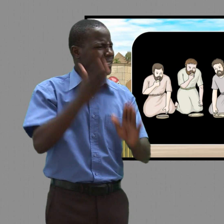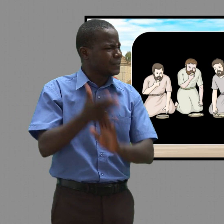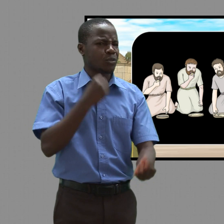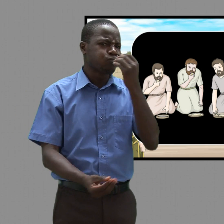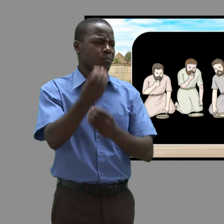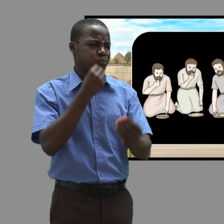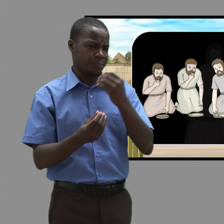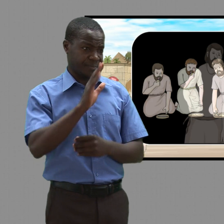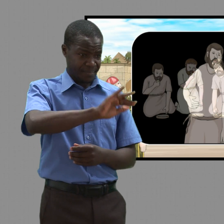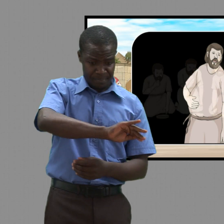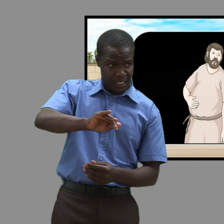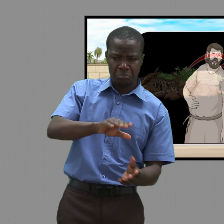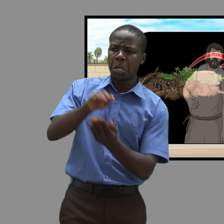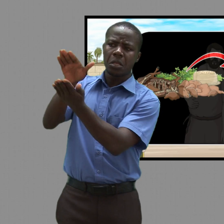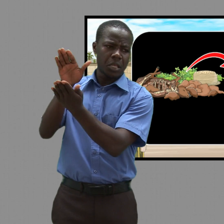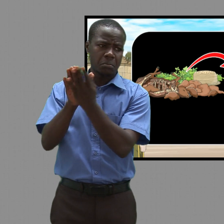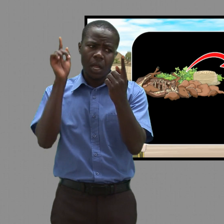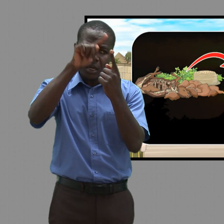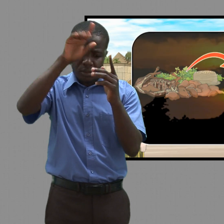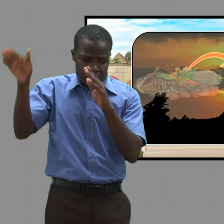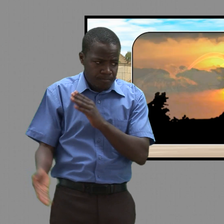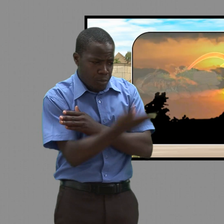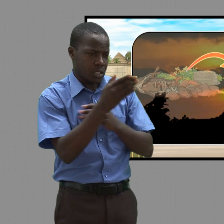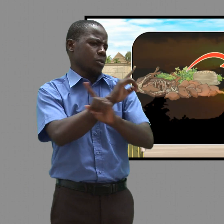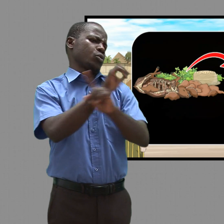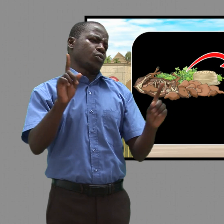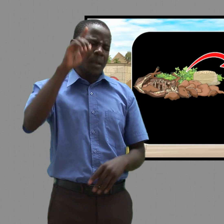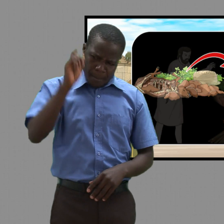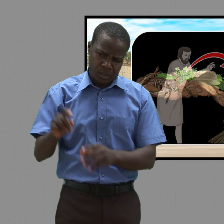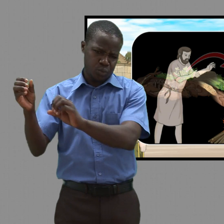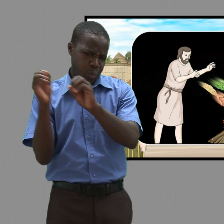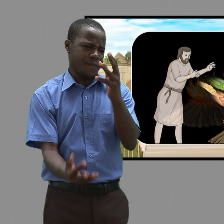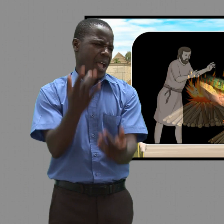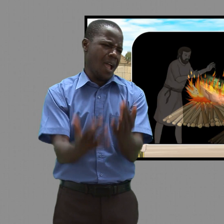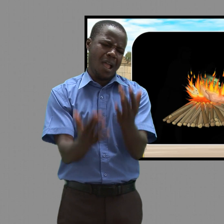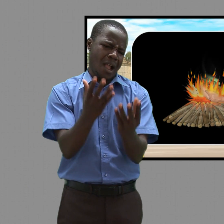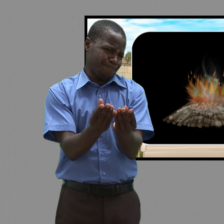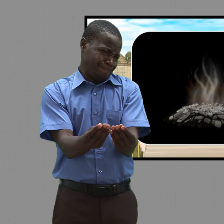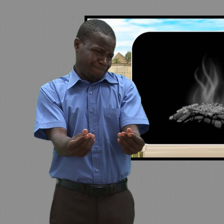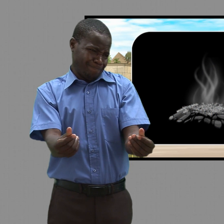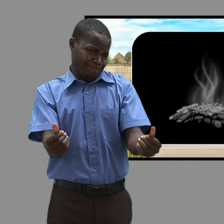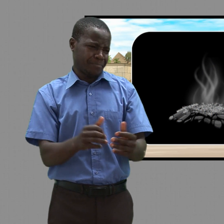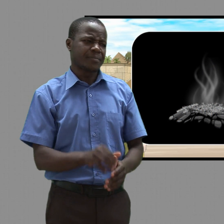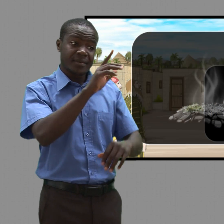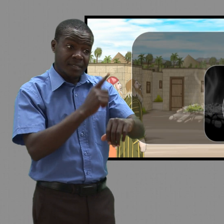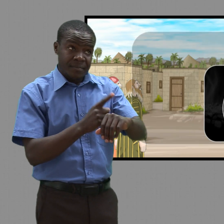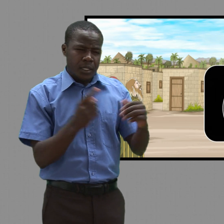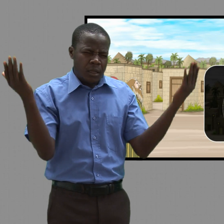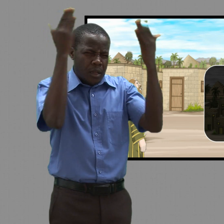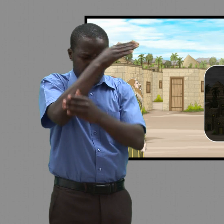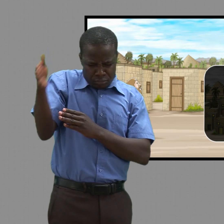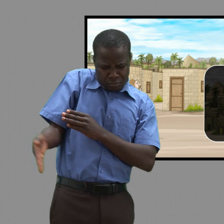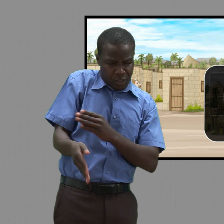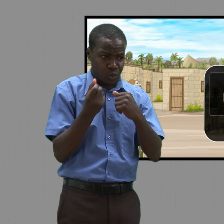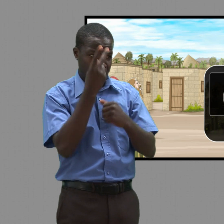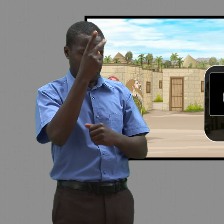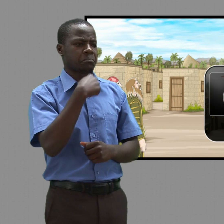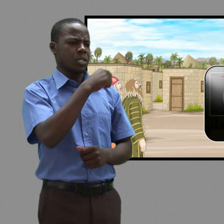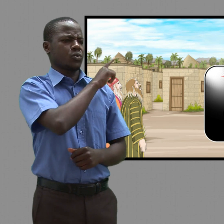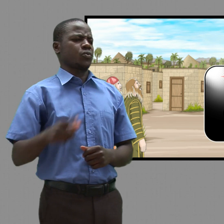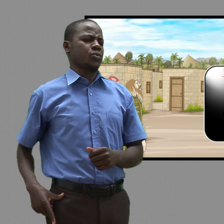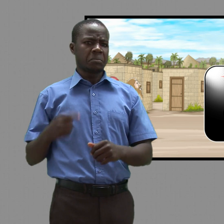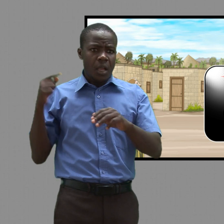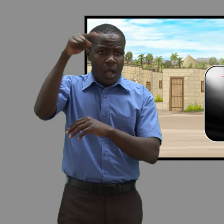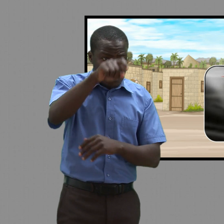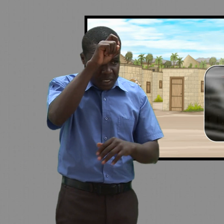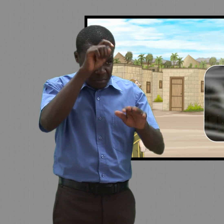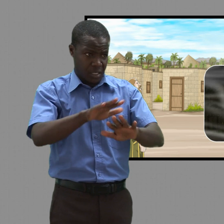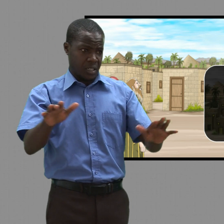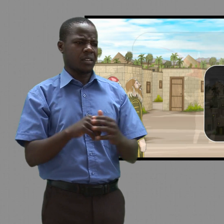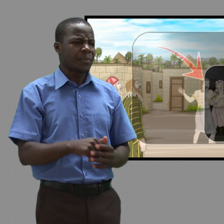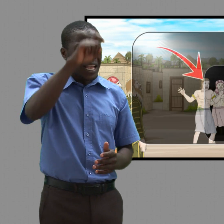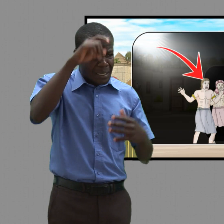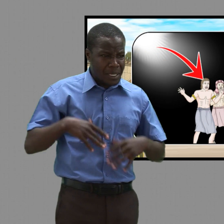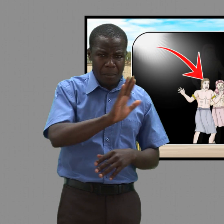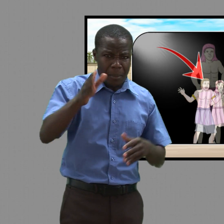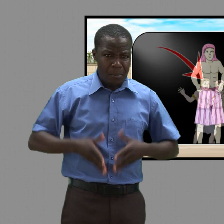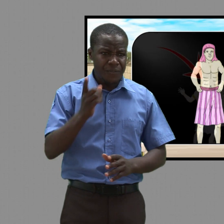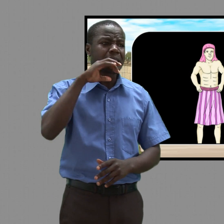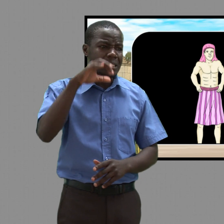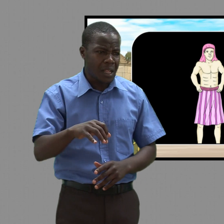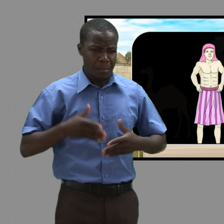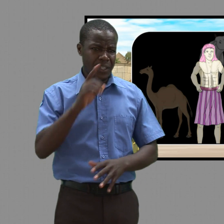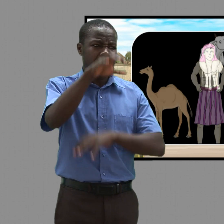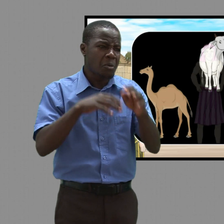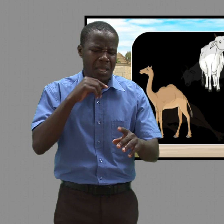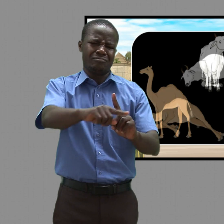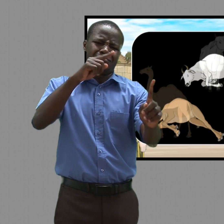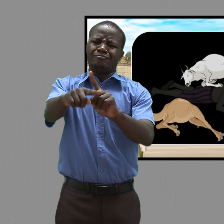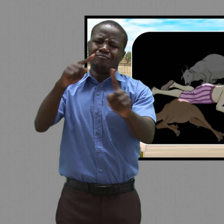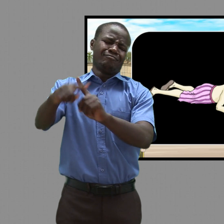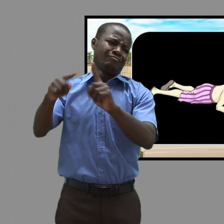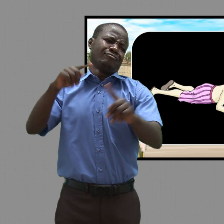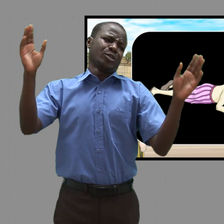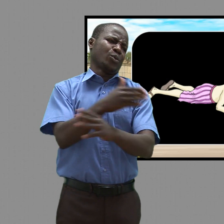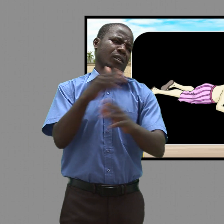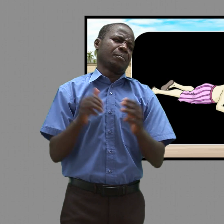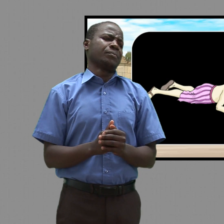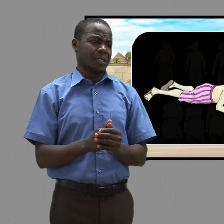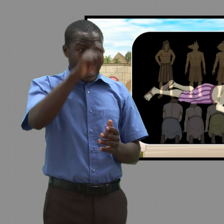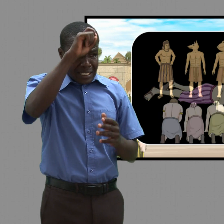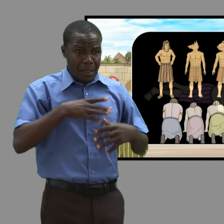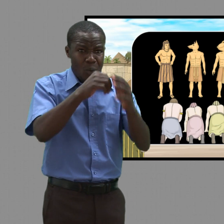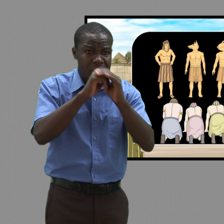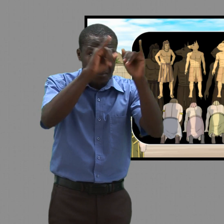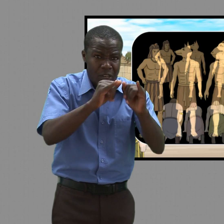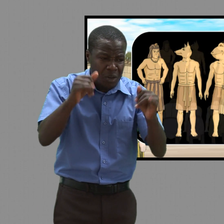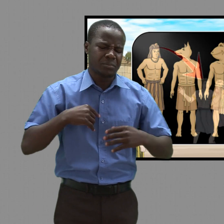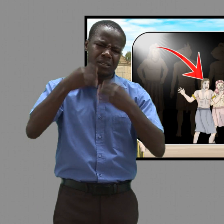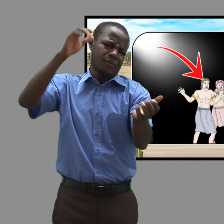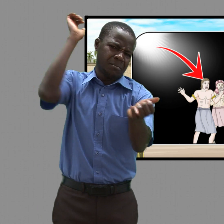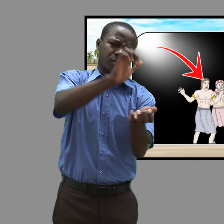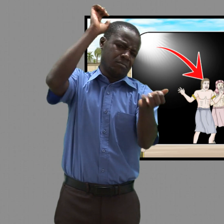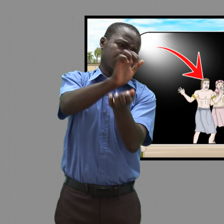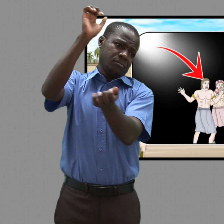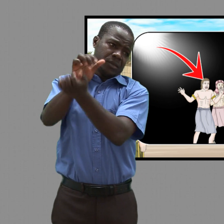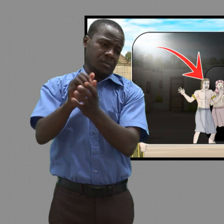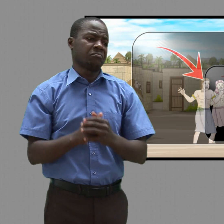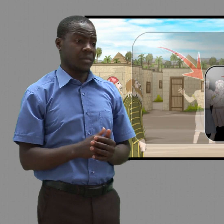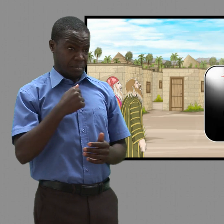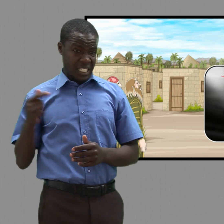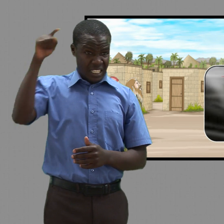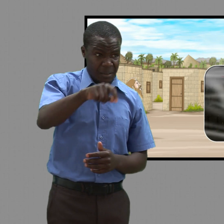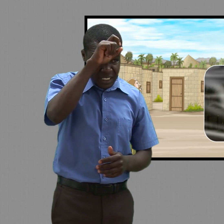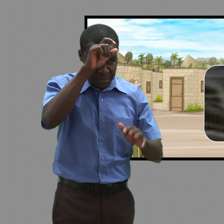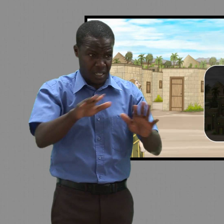On that night I will pass through the land of Egypt and strike down every firstborn male, both man and beast, and I will execute judgment against all the gods of Egypt.